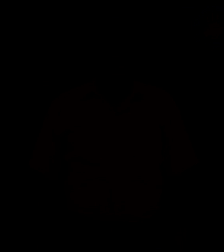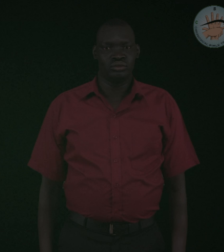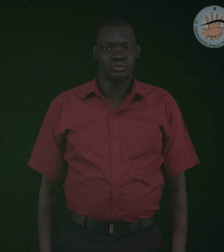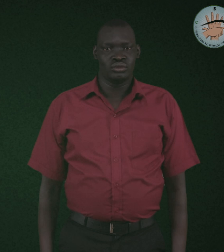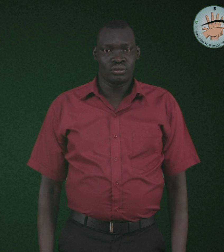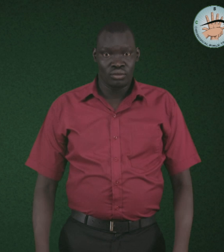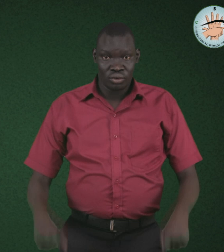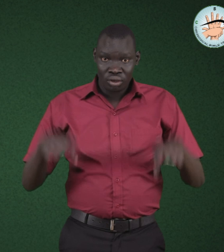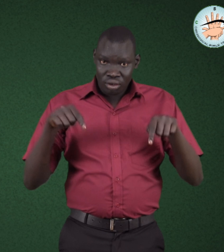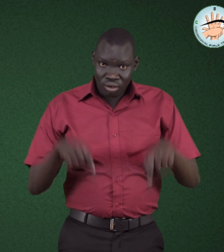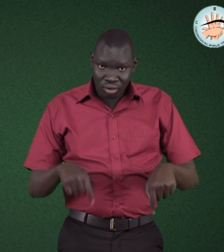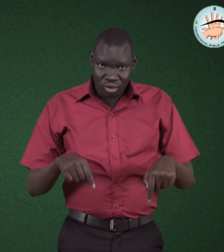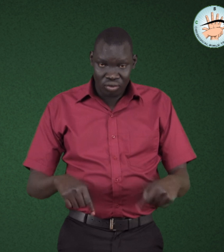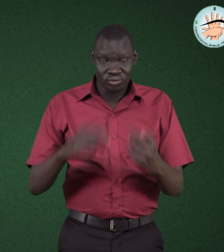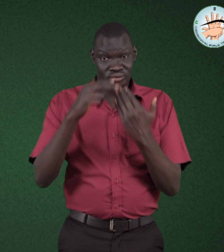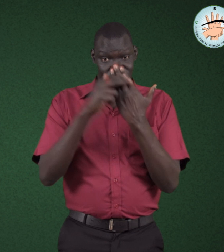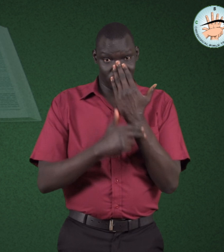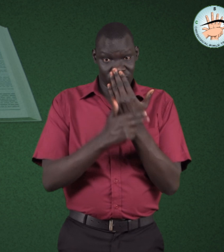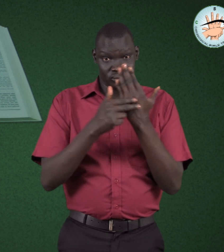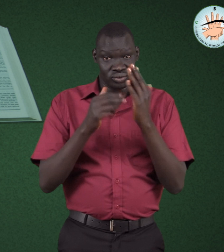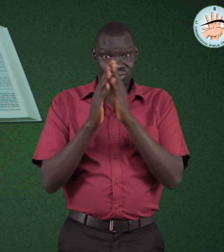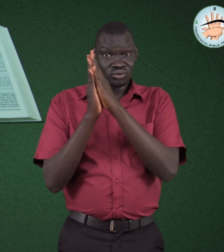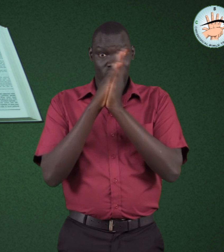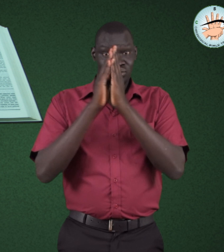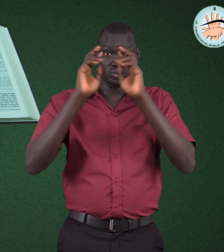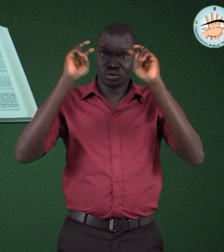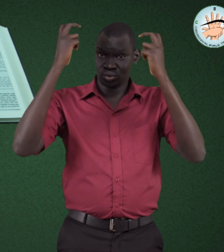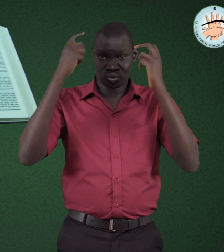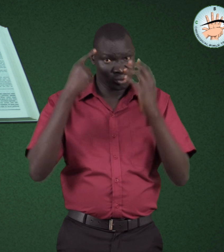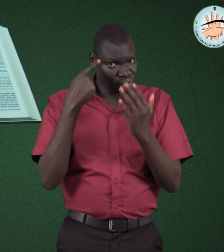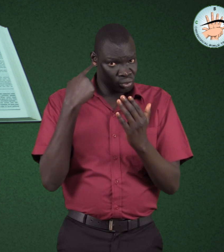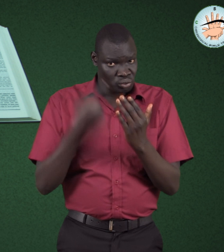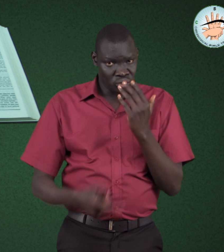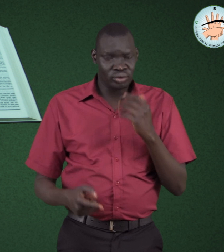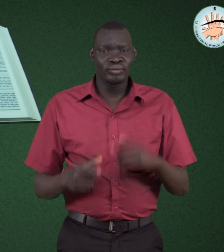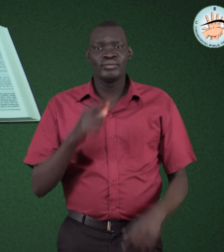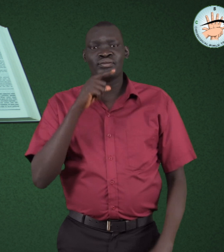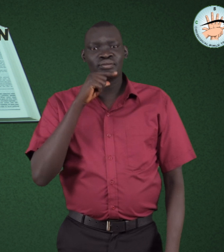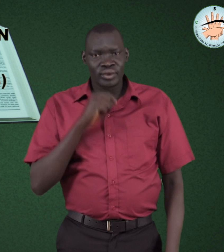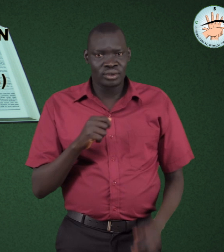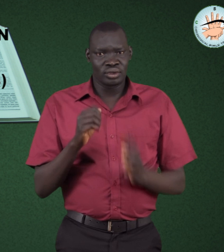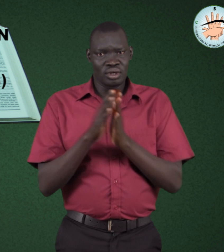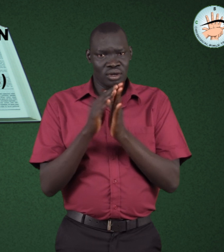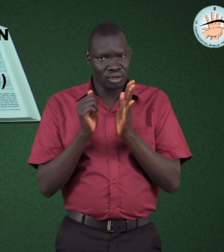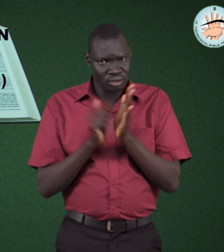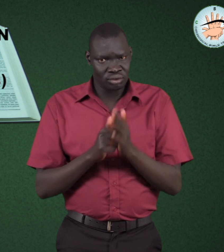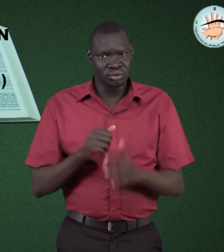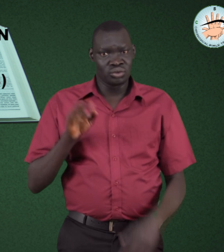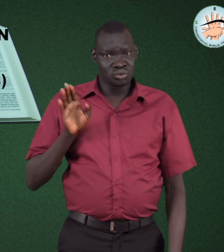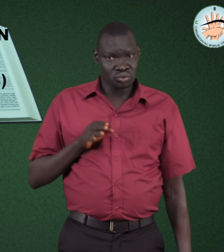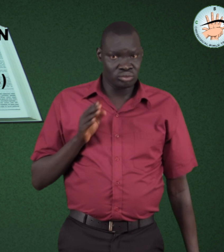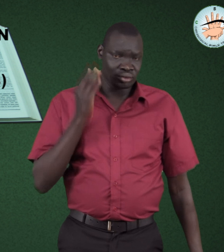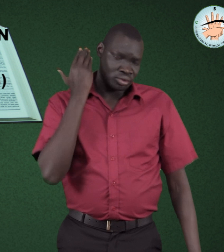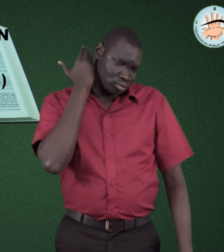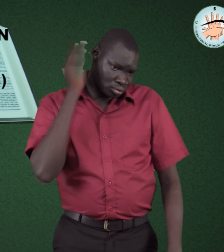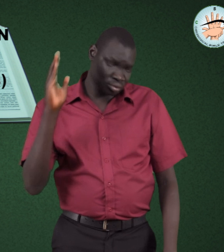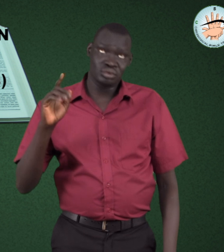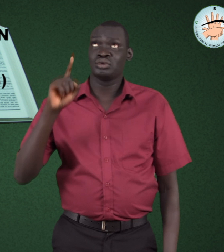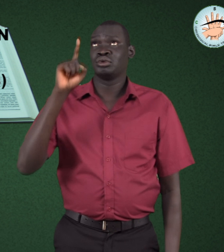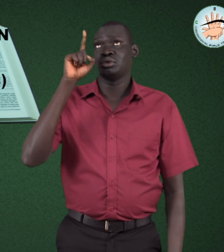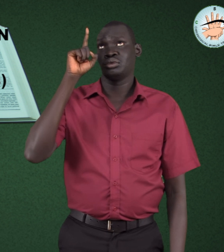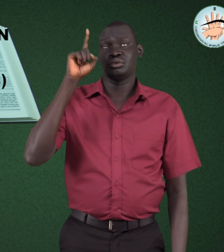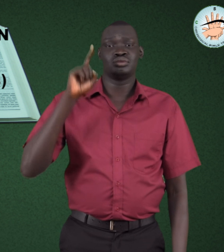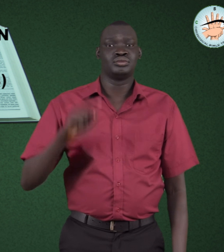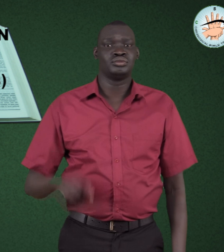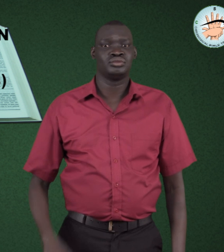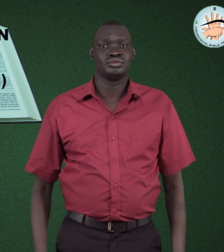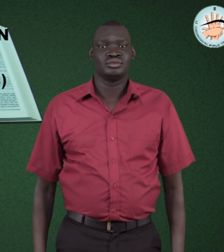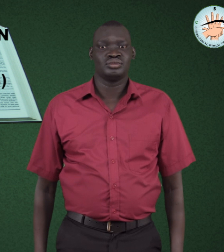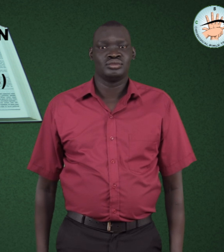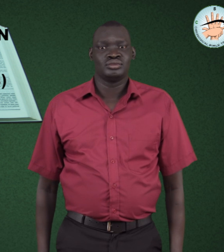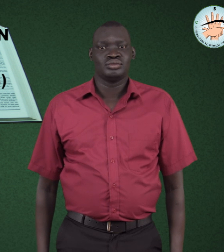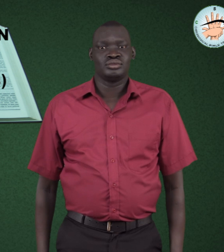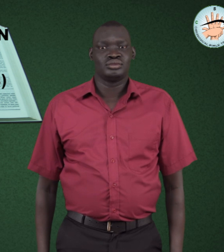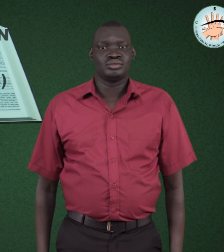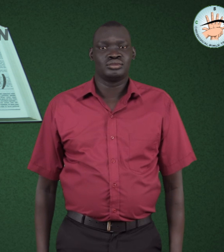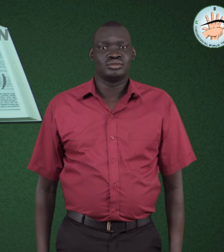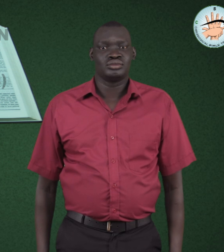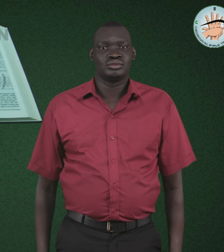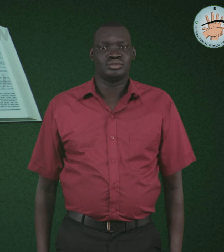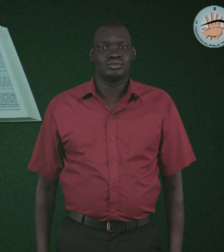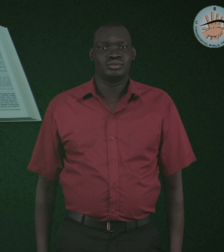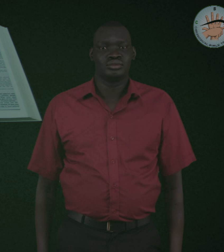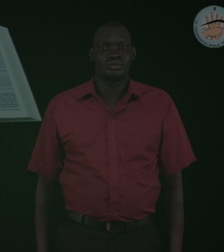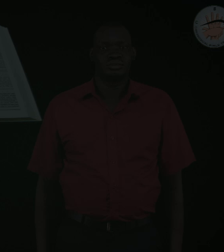Man and woman disobey God